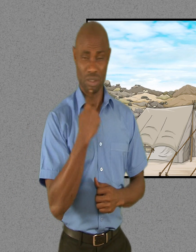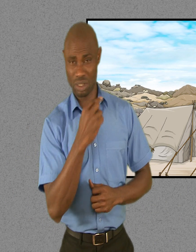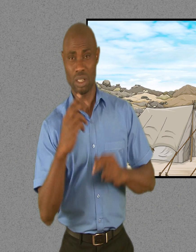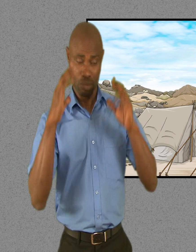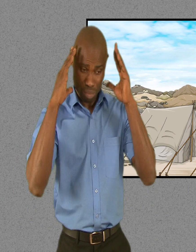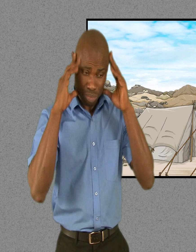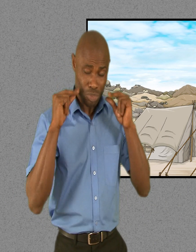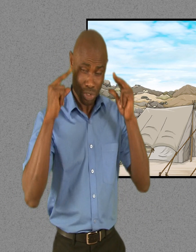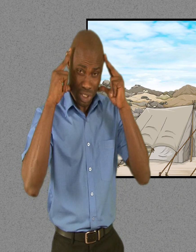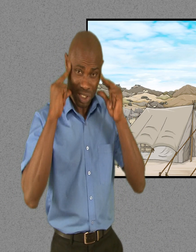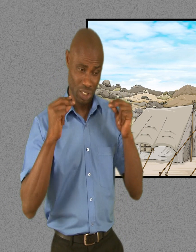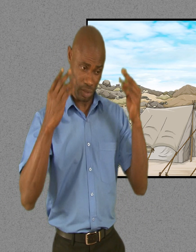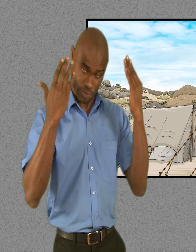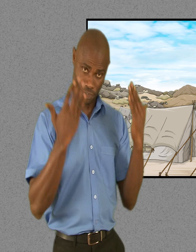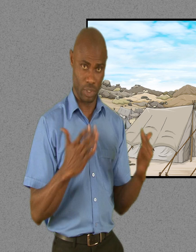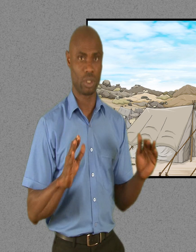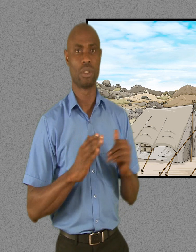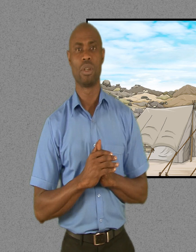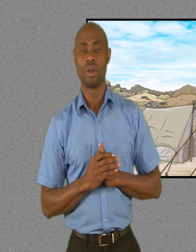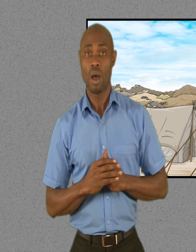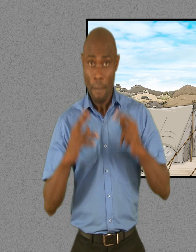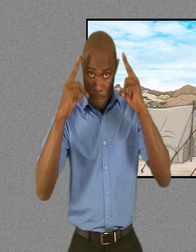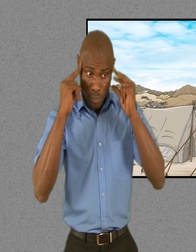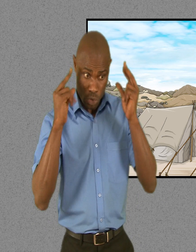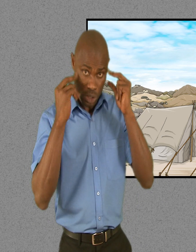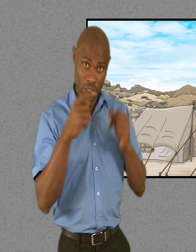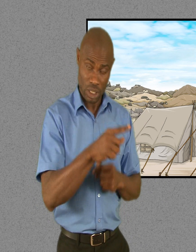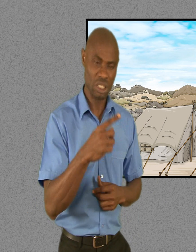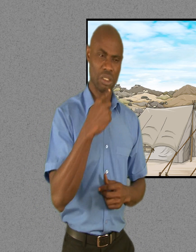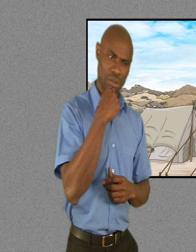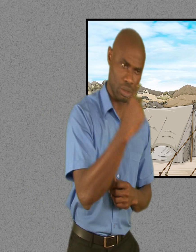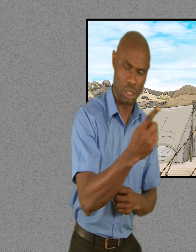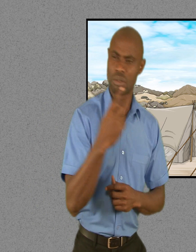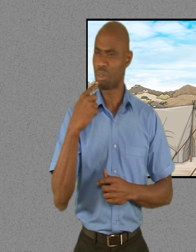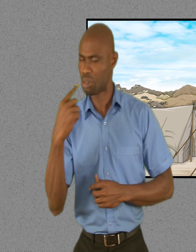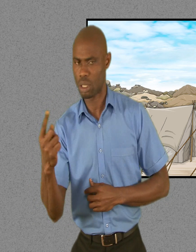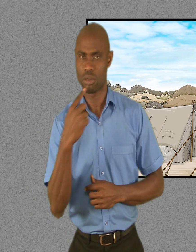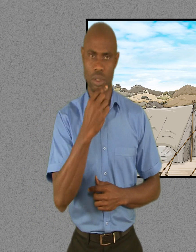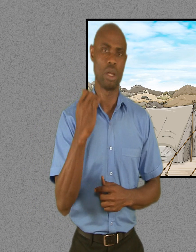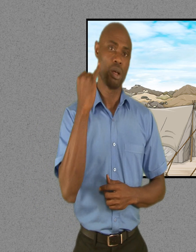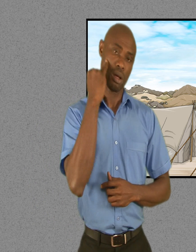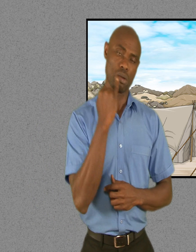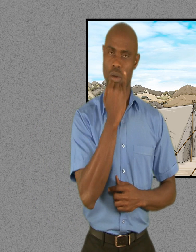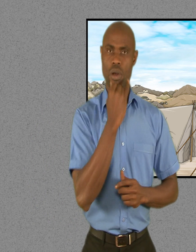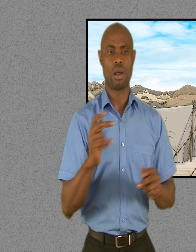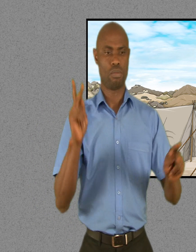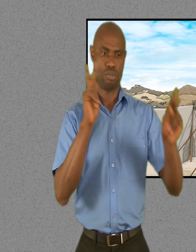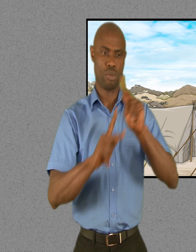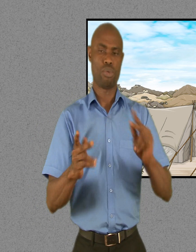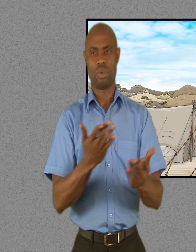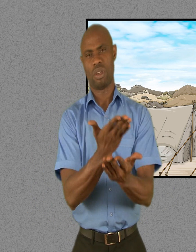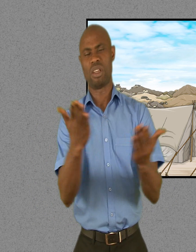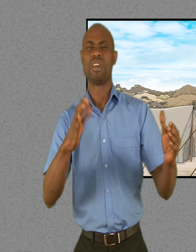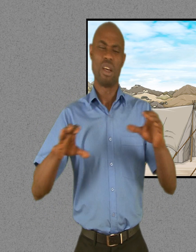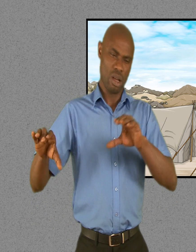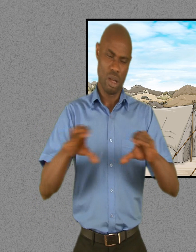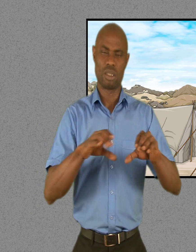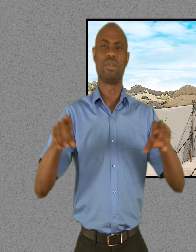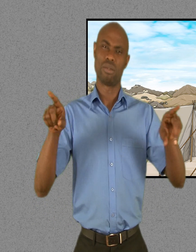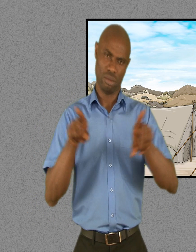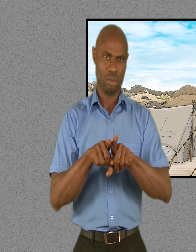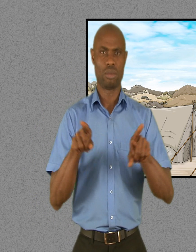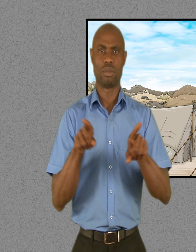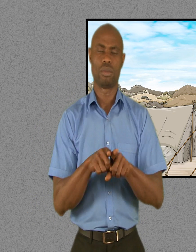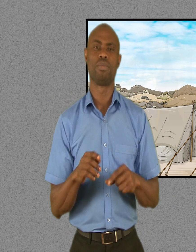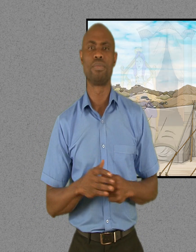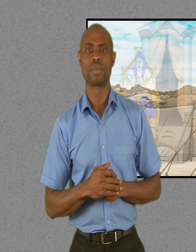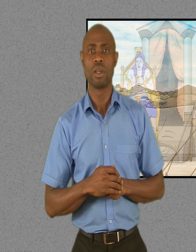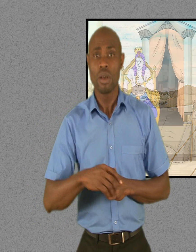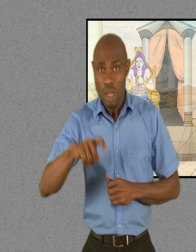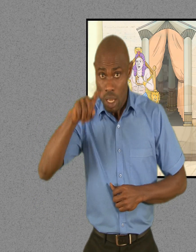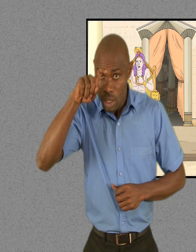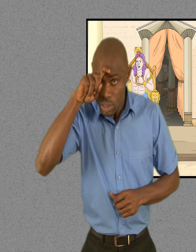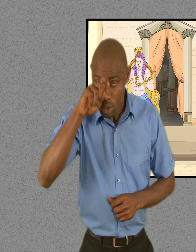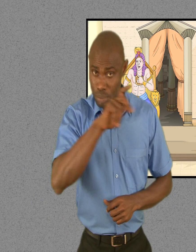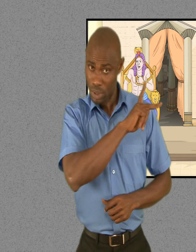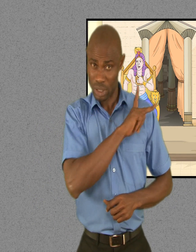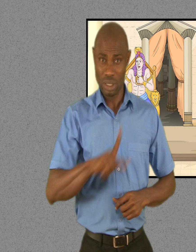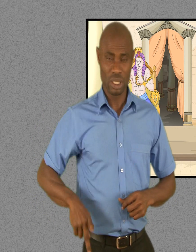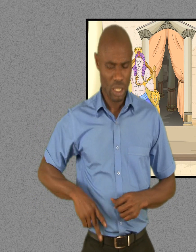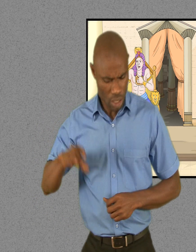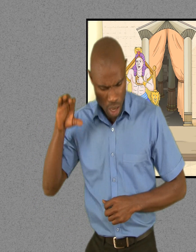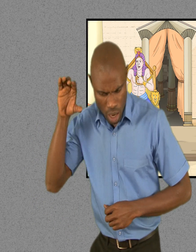So this is what the Israelites did.